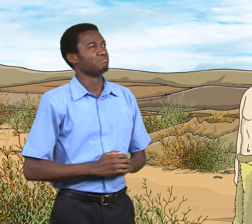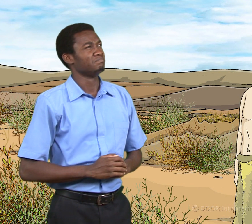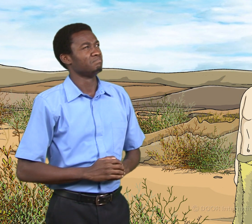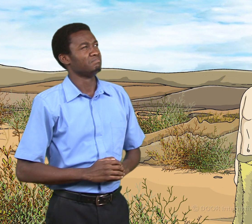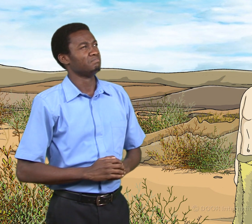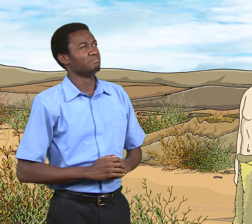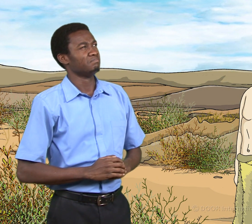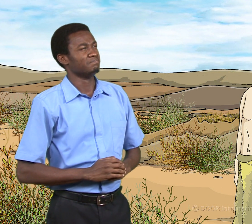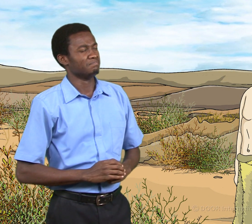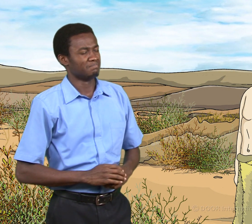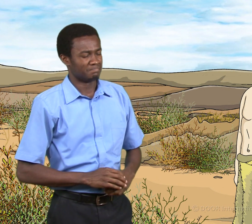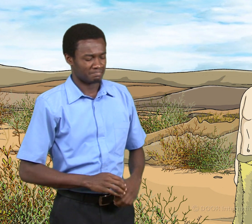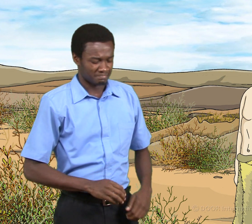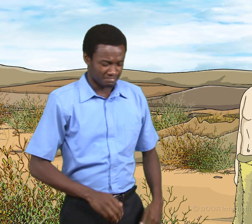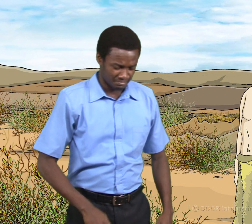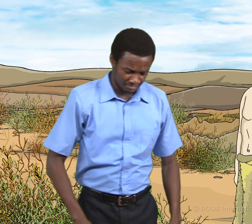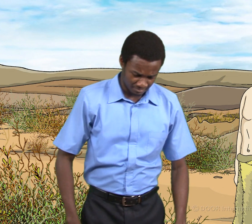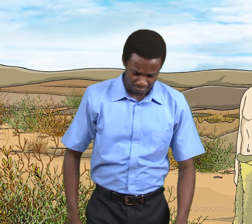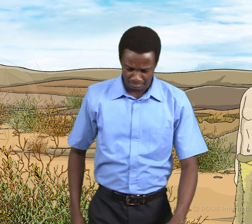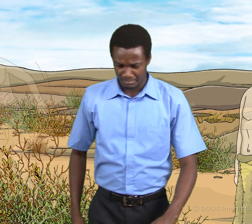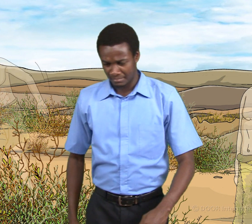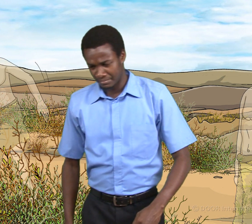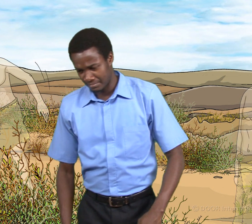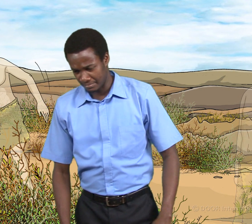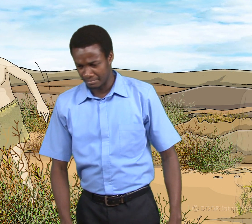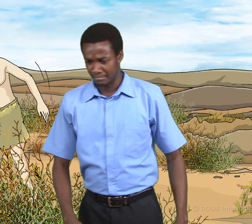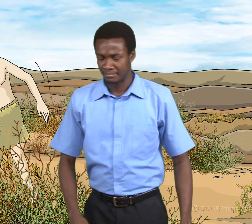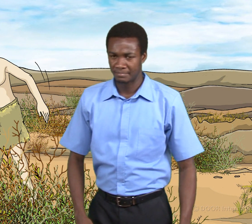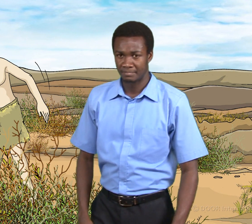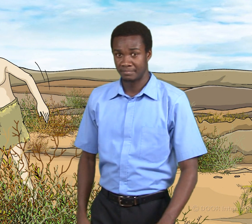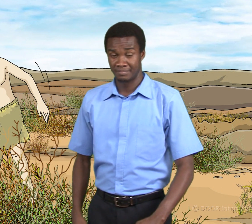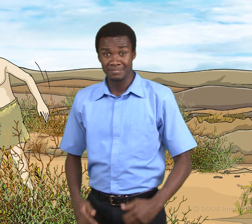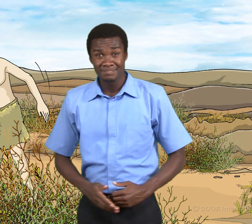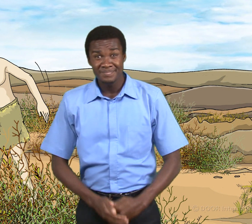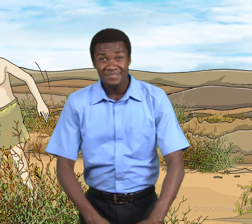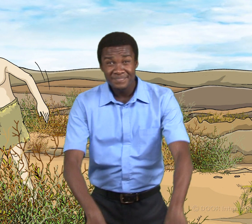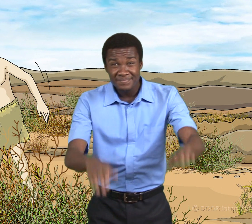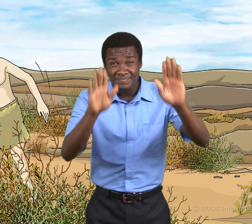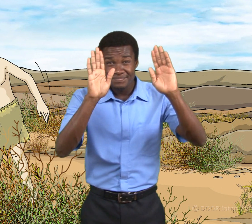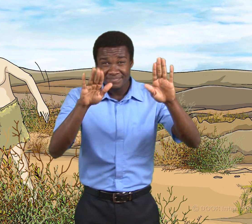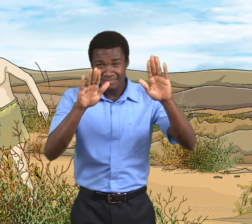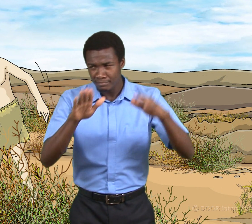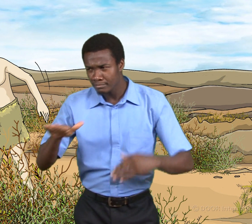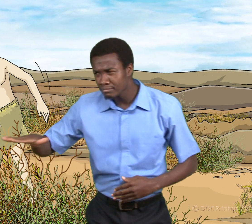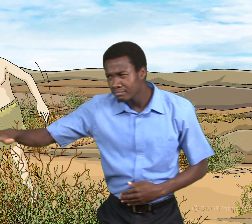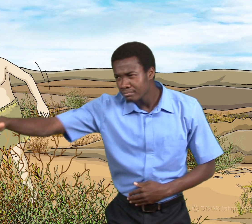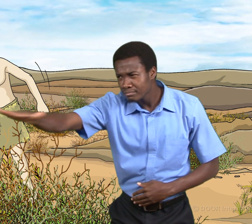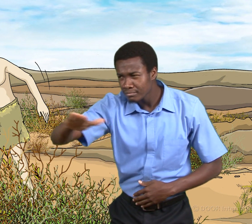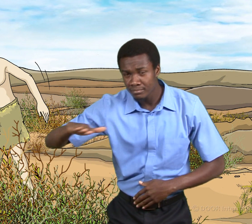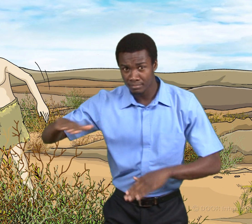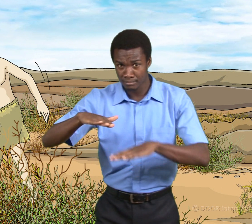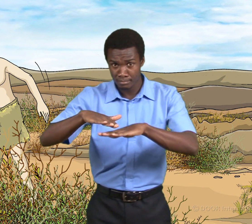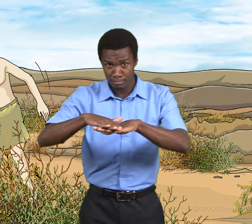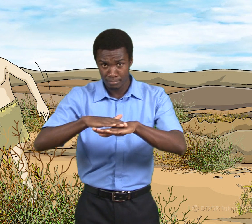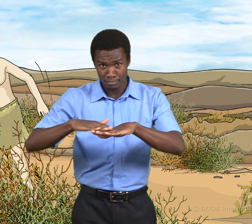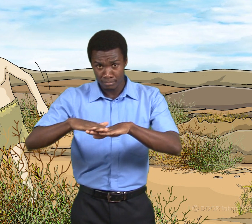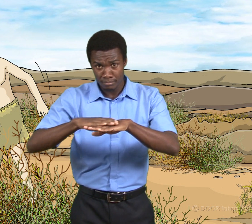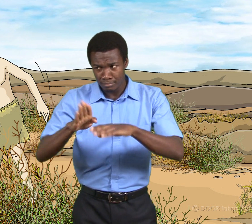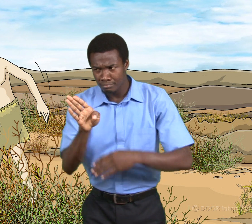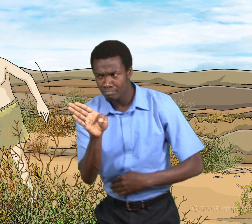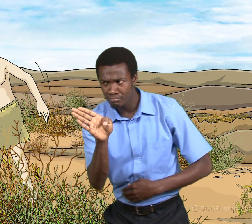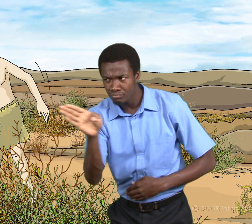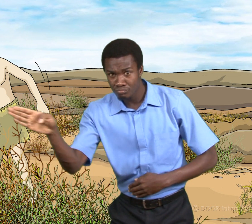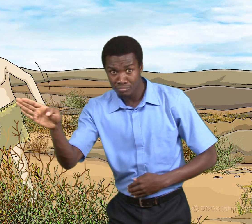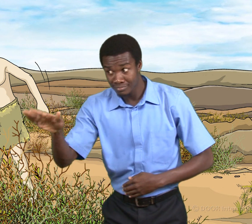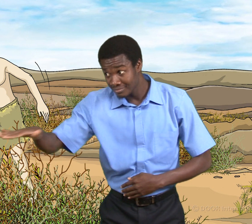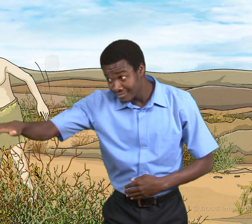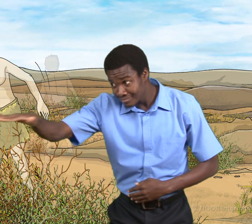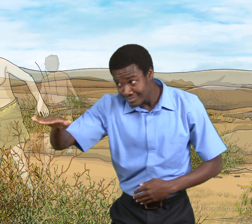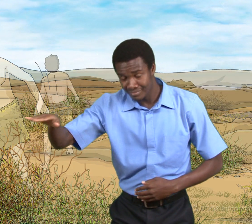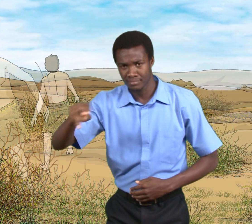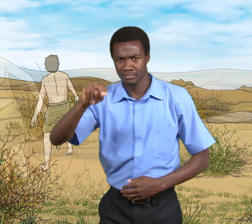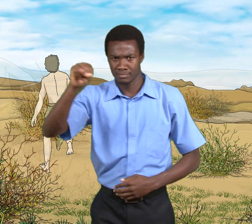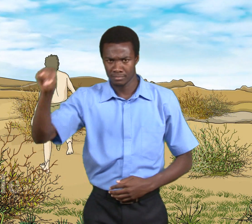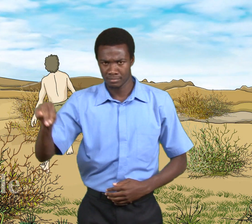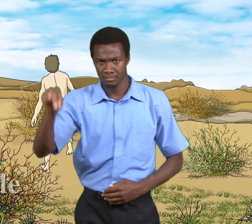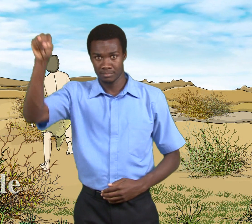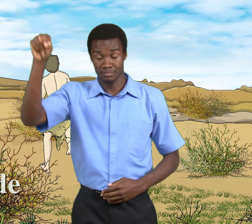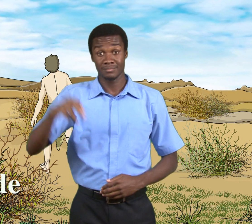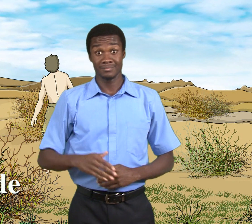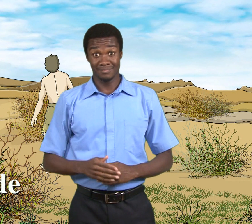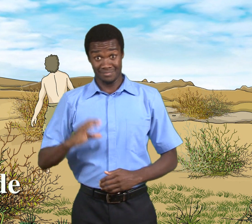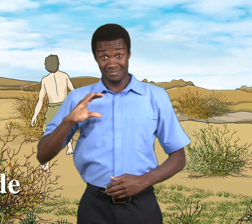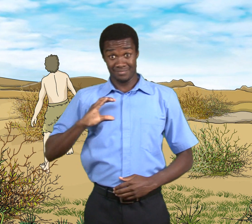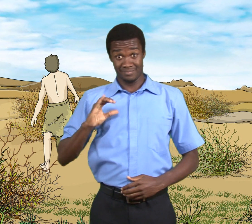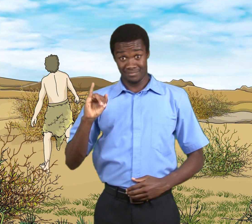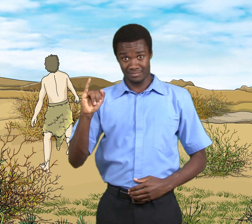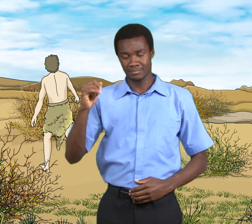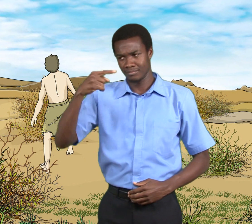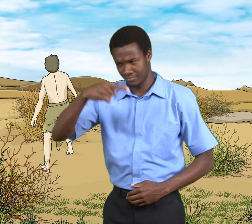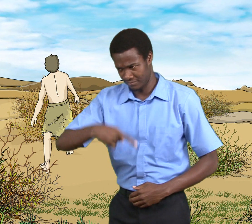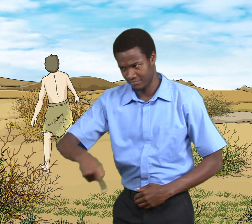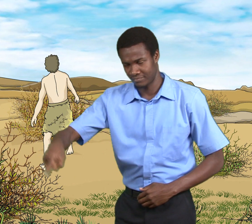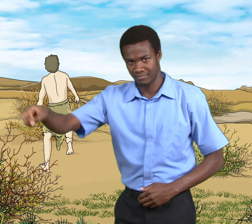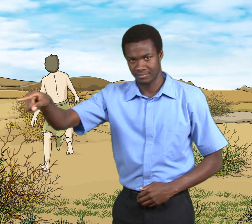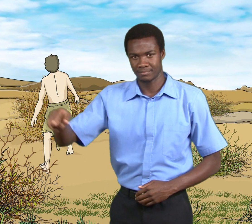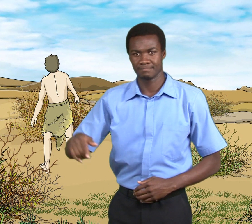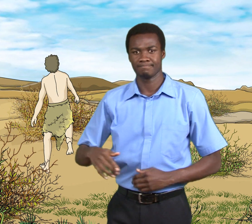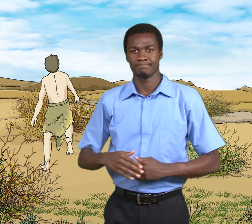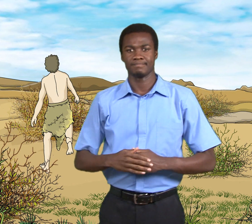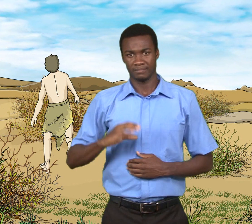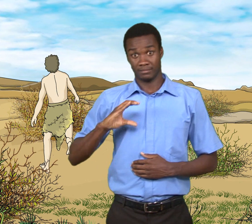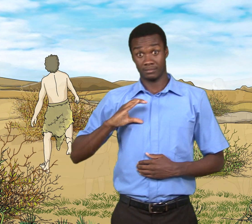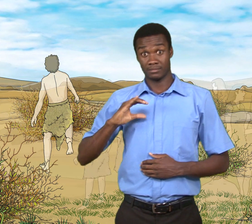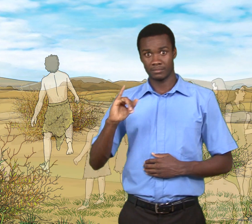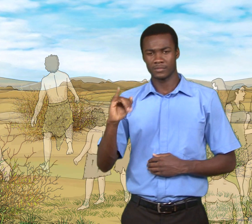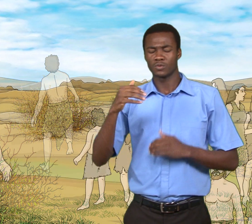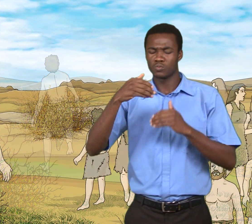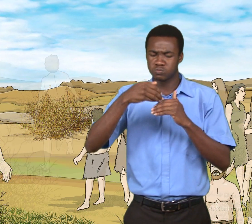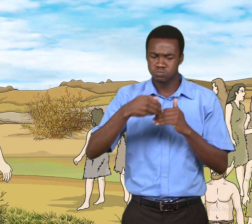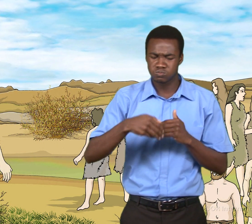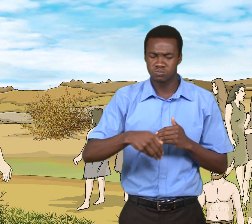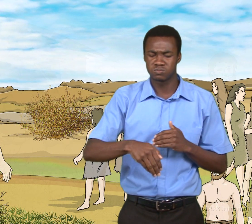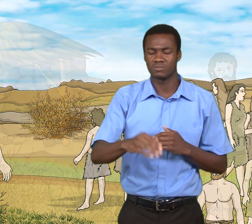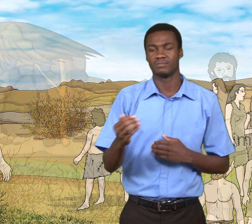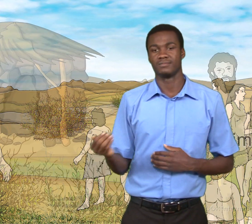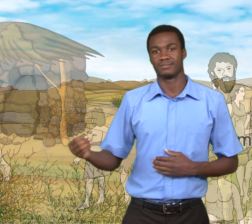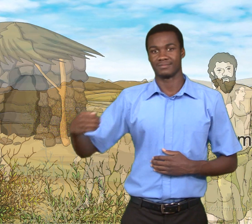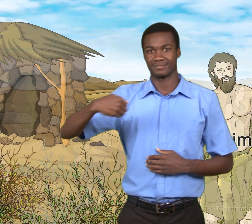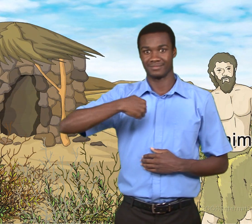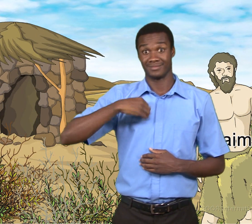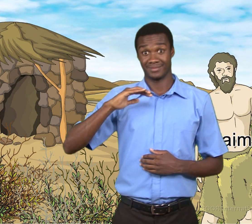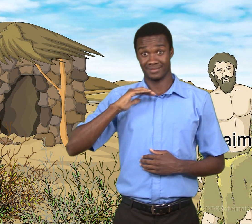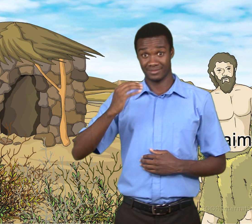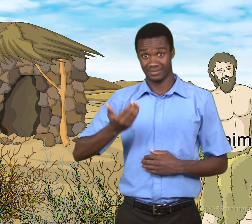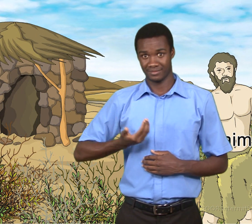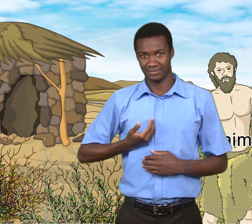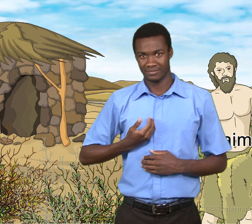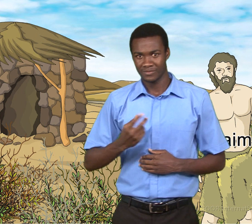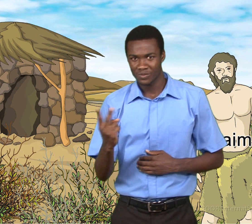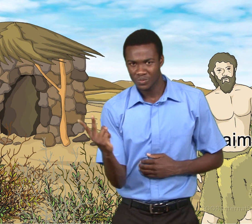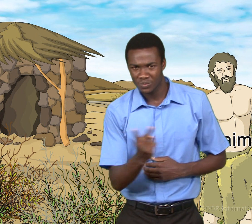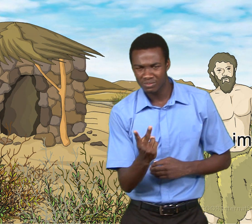So Cain went out from the presence of the LORD and settled in the land of Nod, east of Eden.